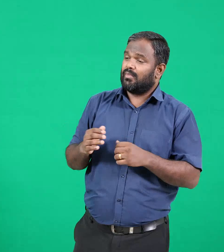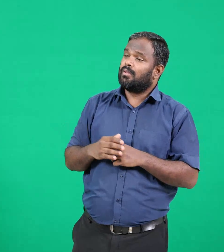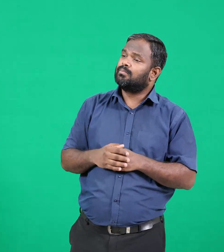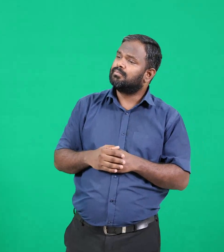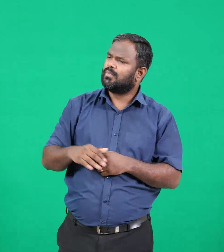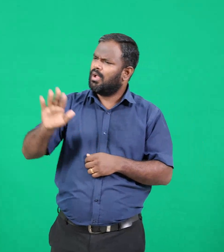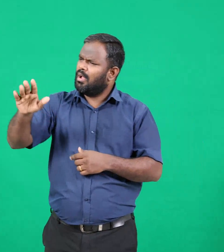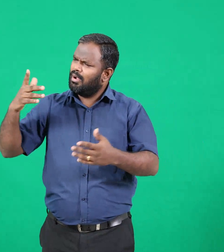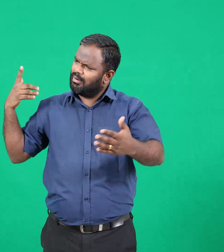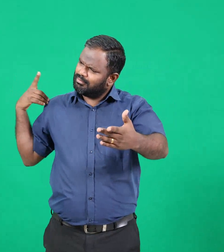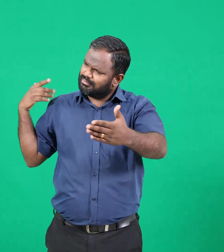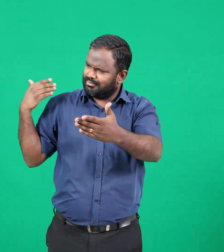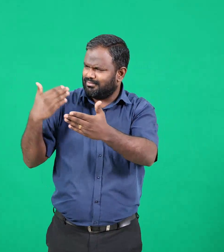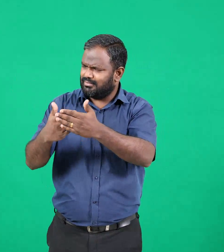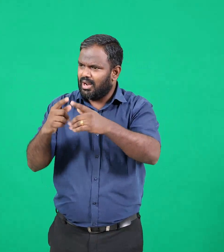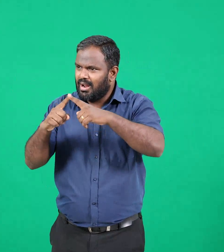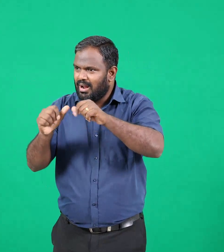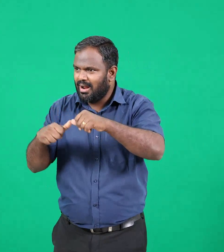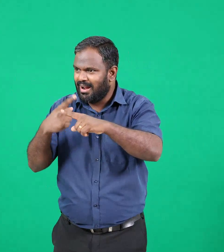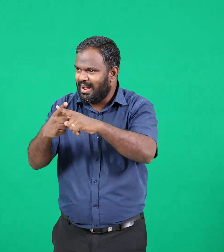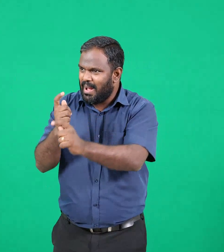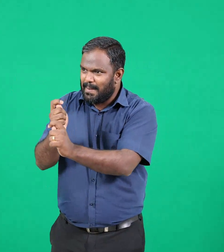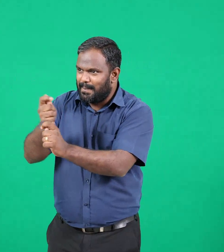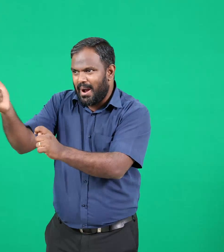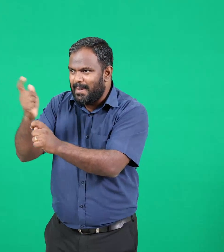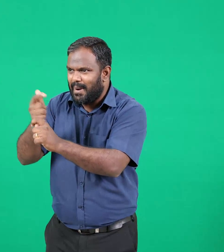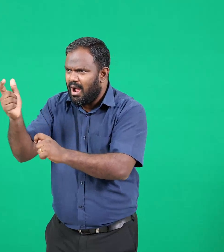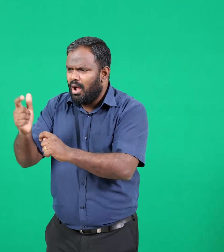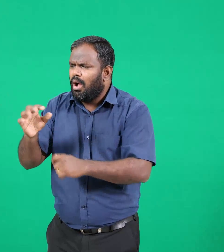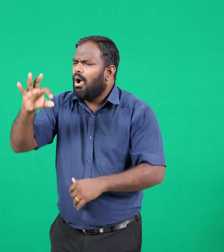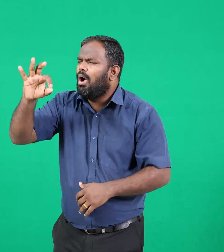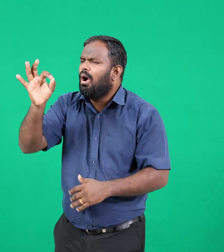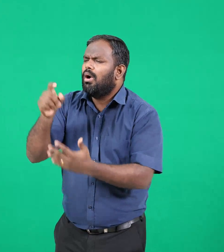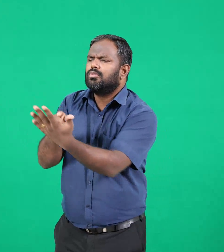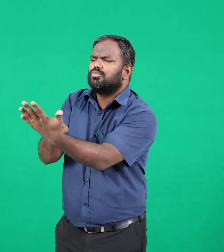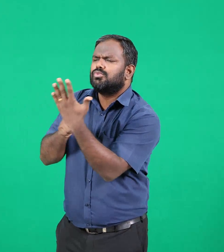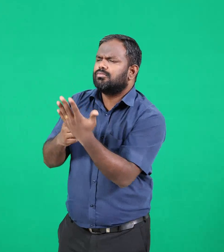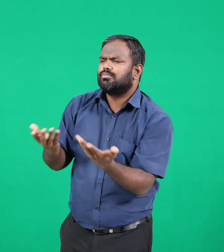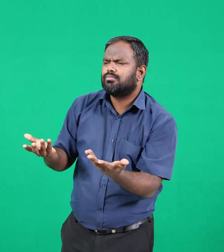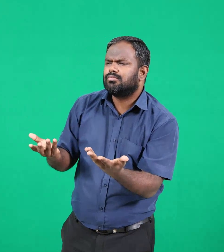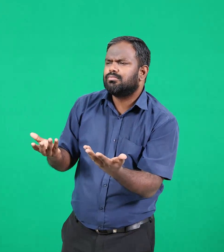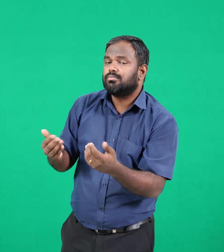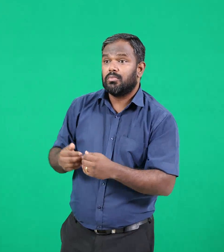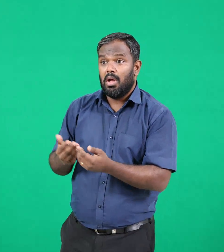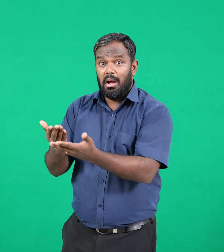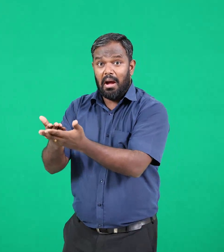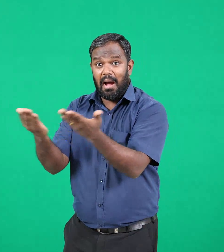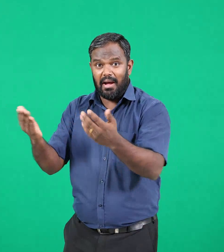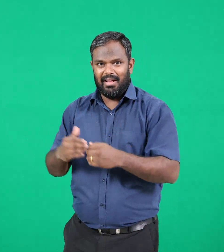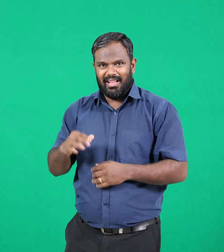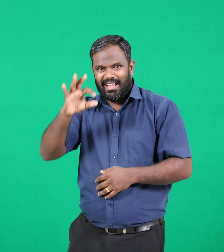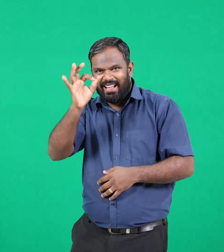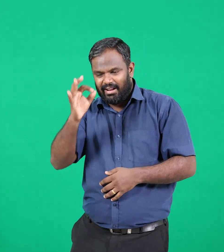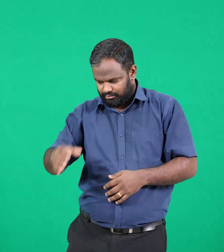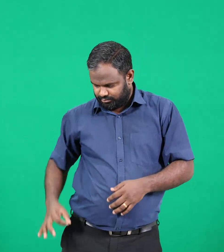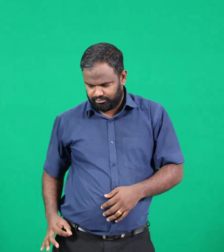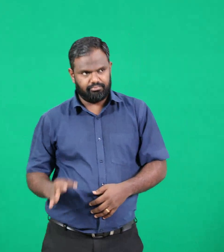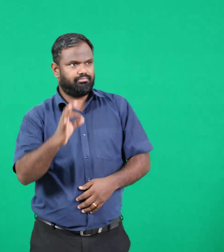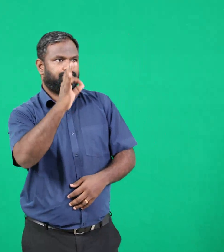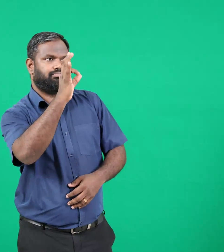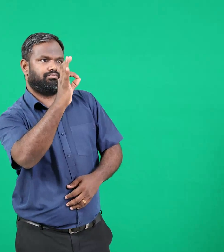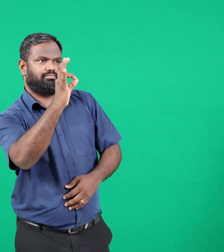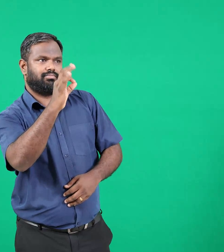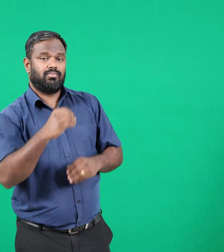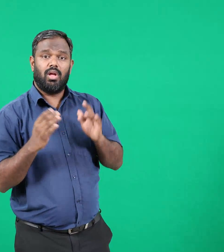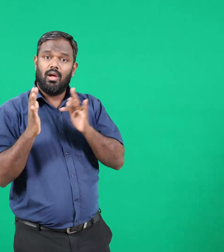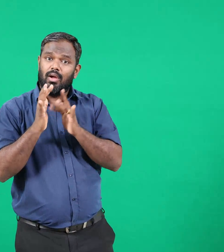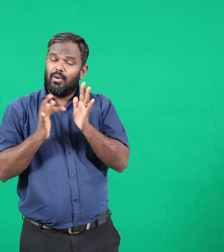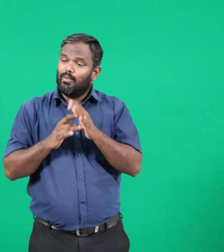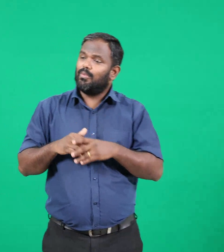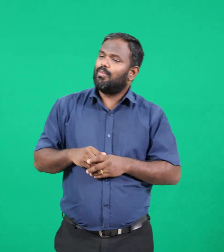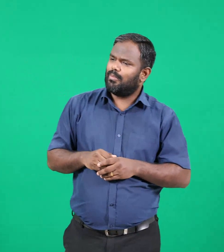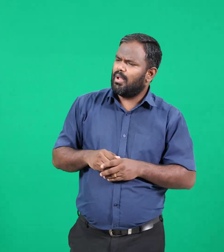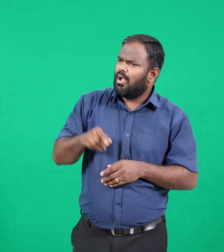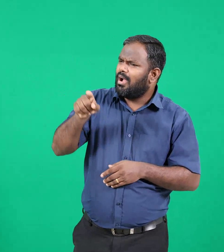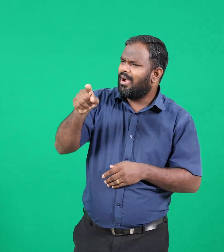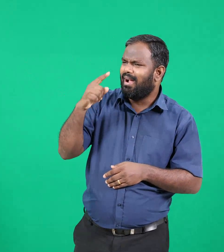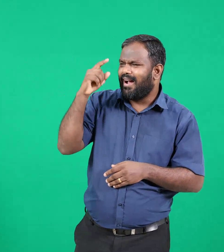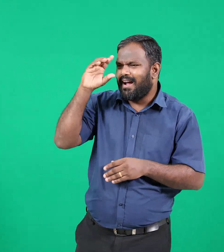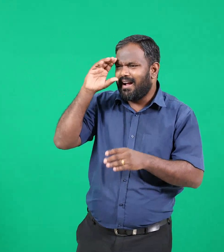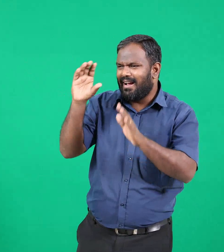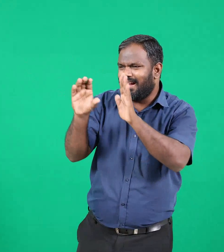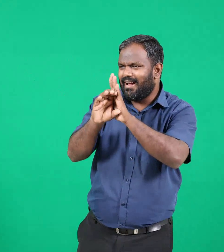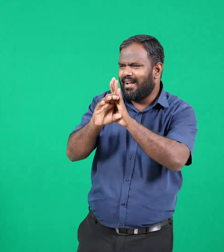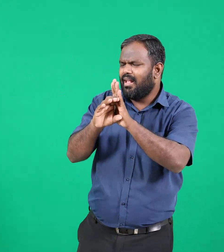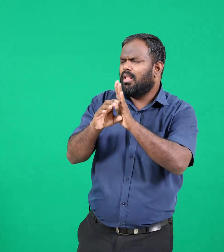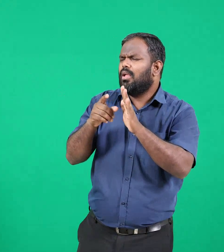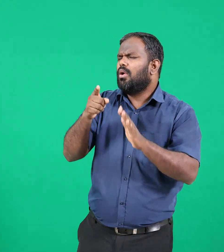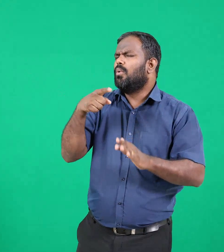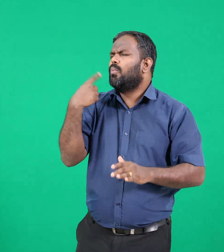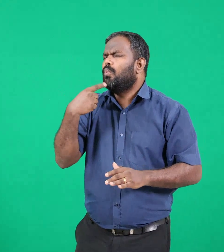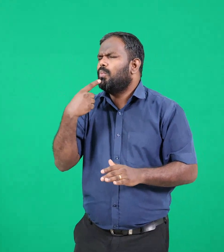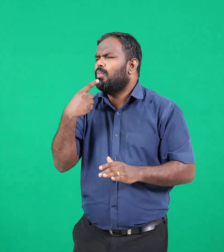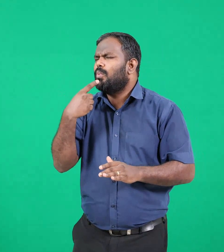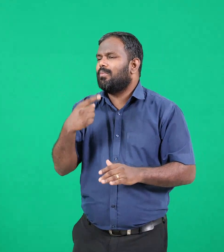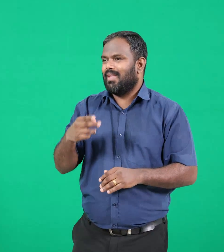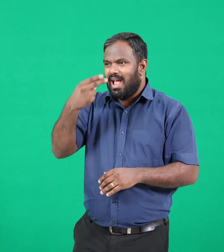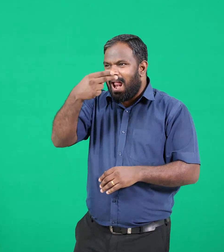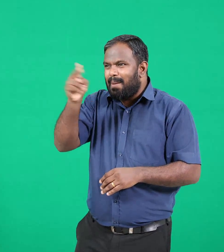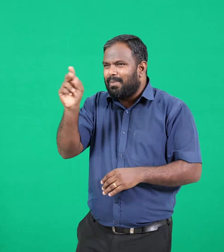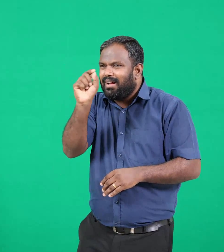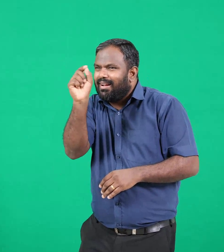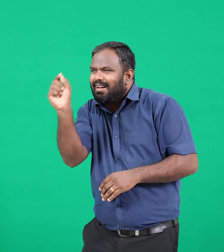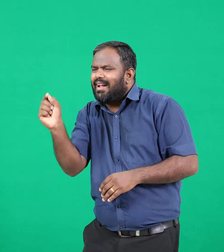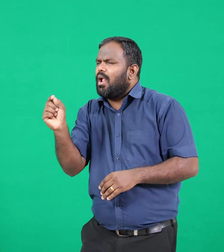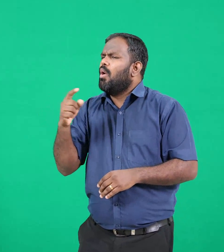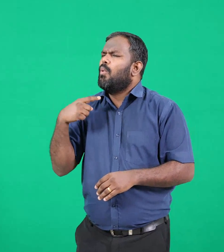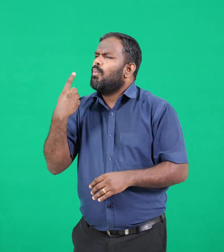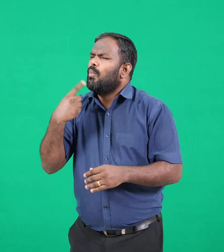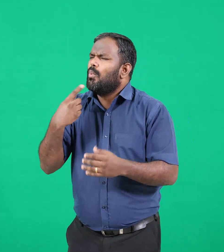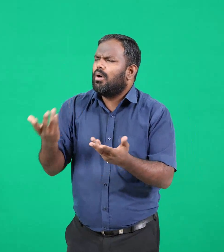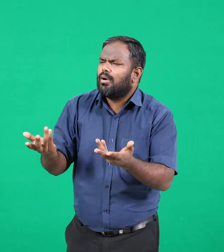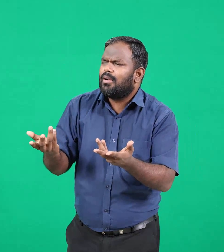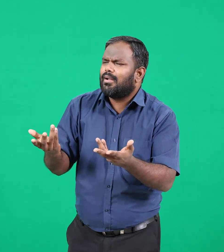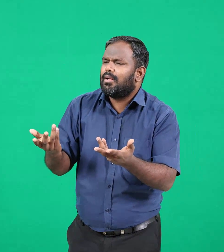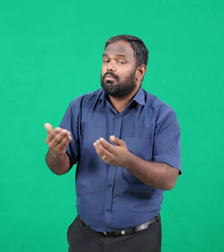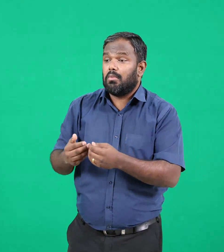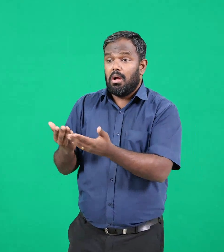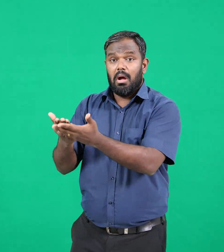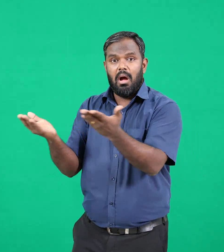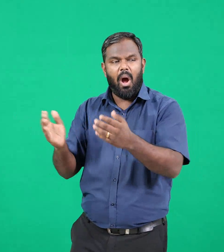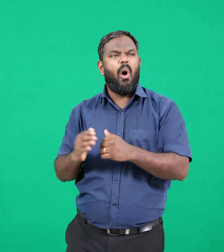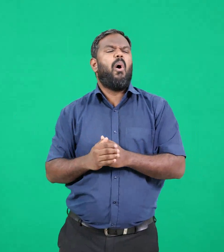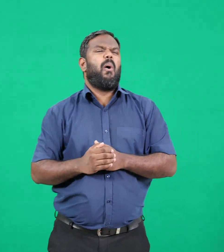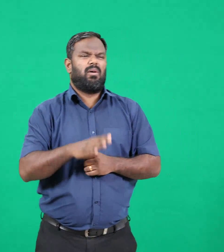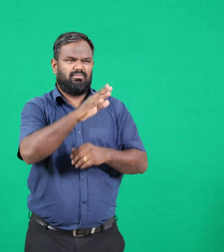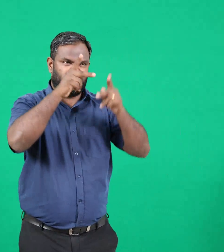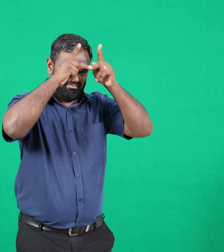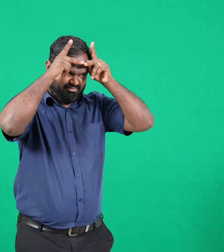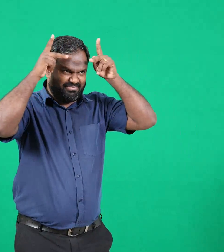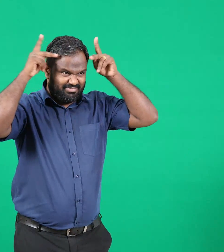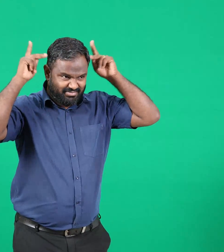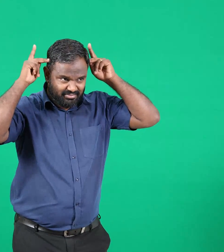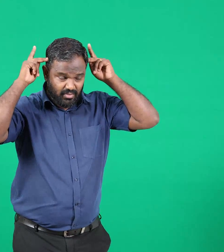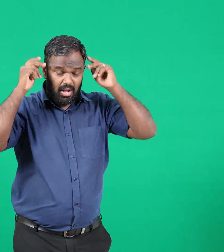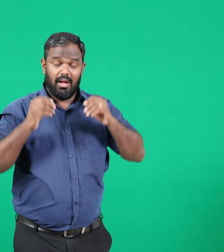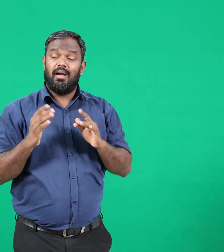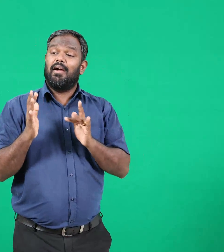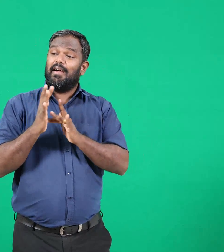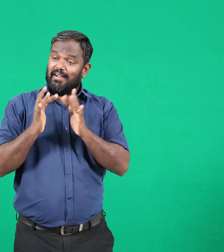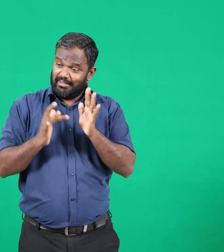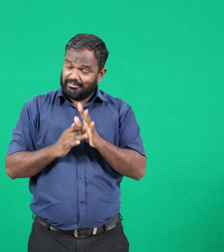"Whose image is this," He asked, "and whose inscription?" "Caesar's," they answered.